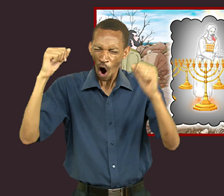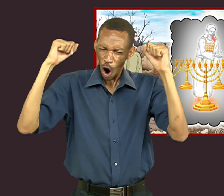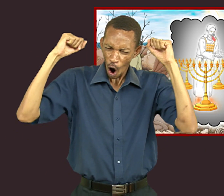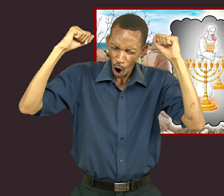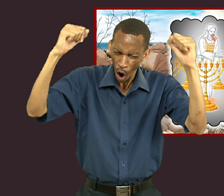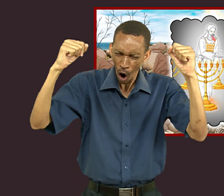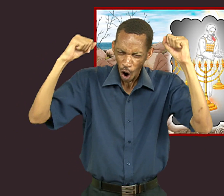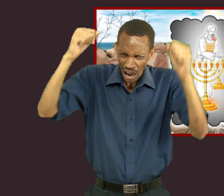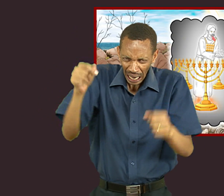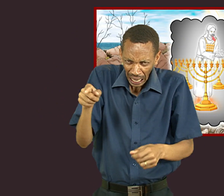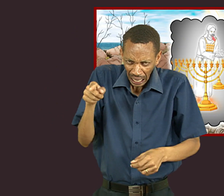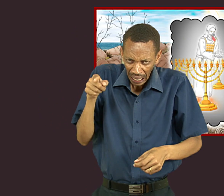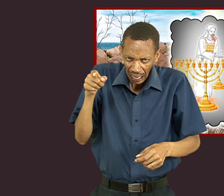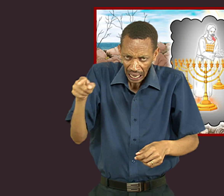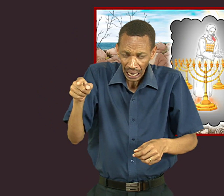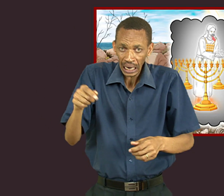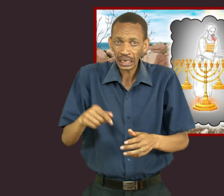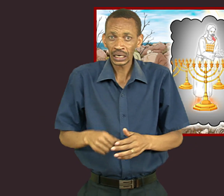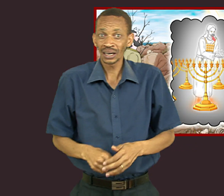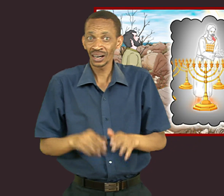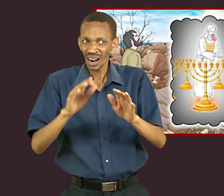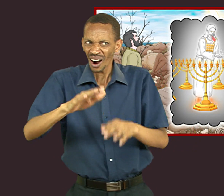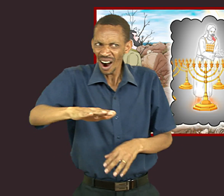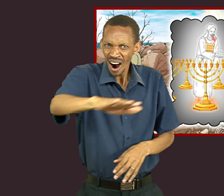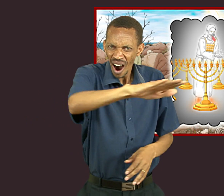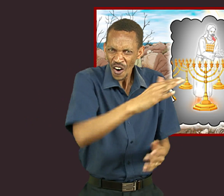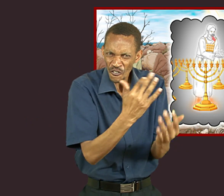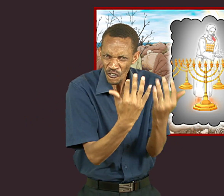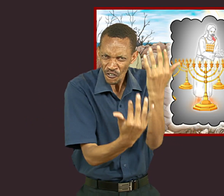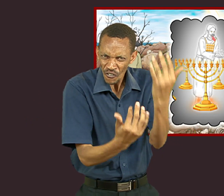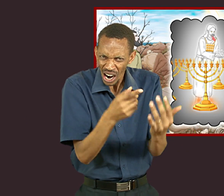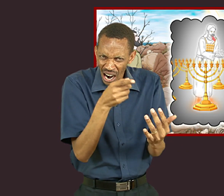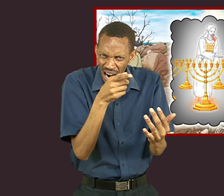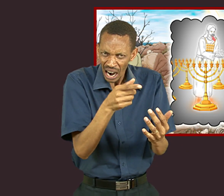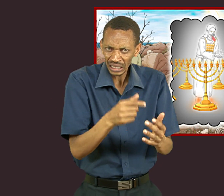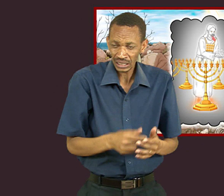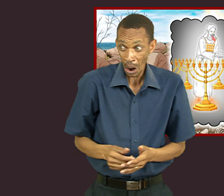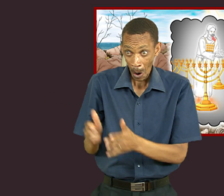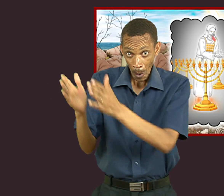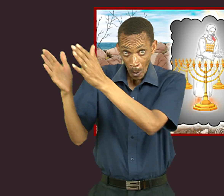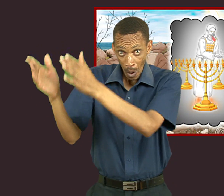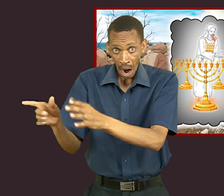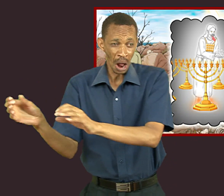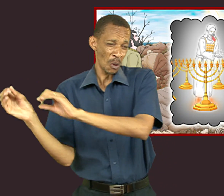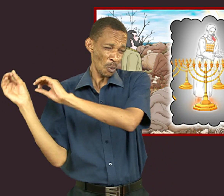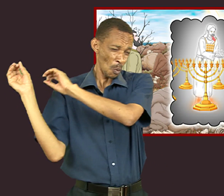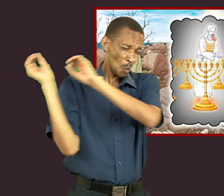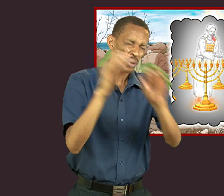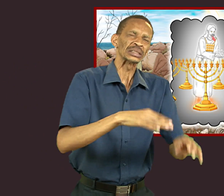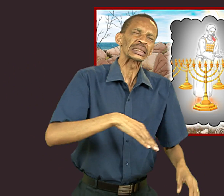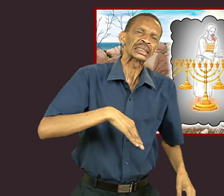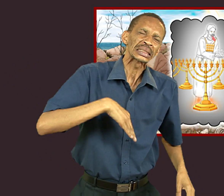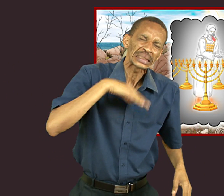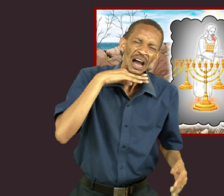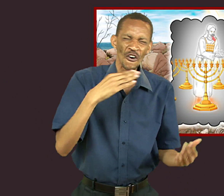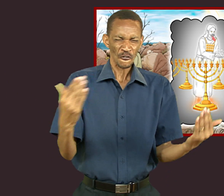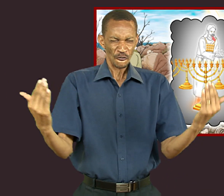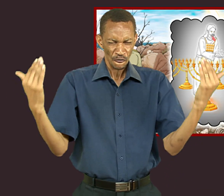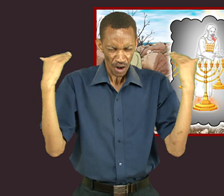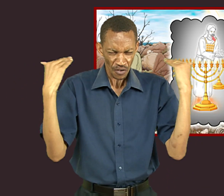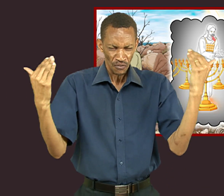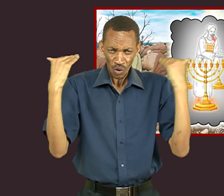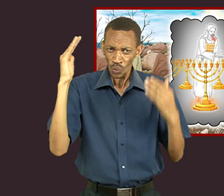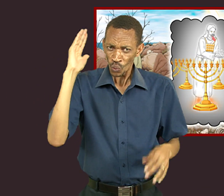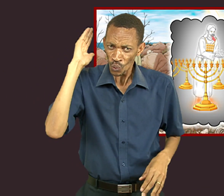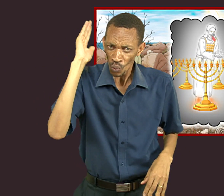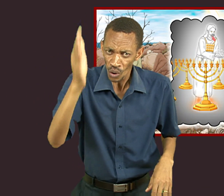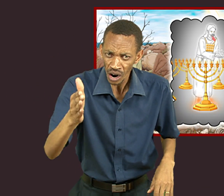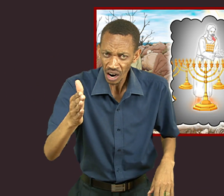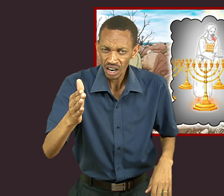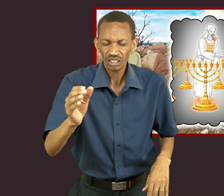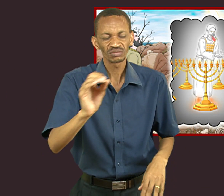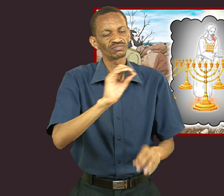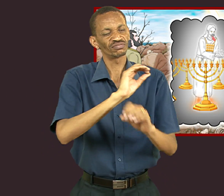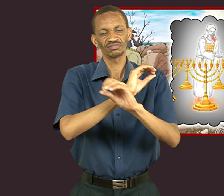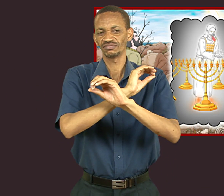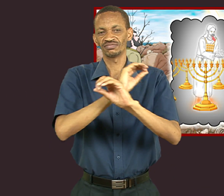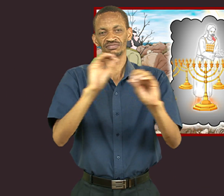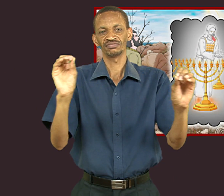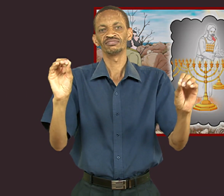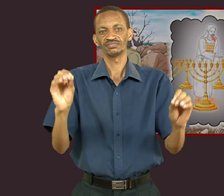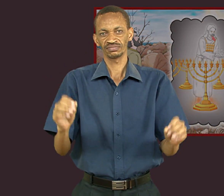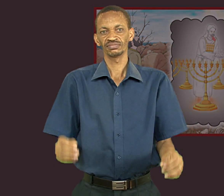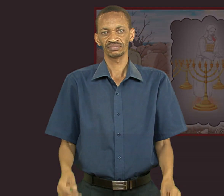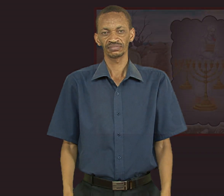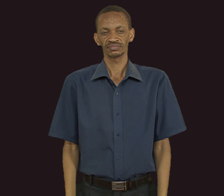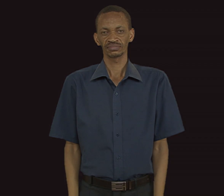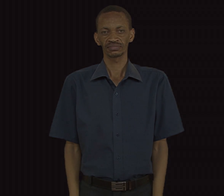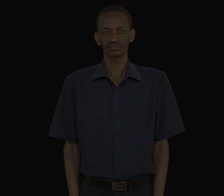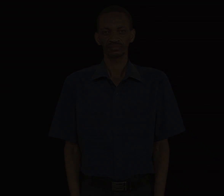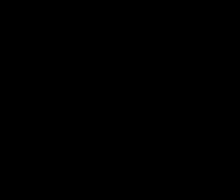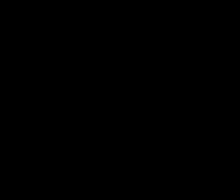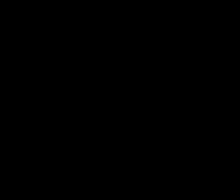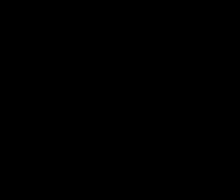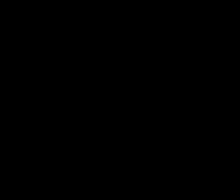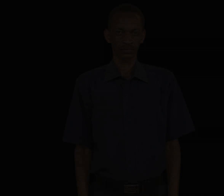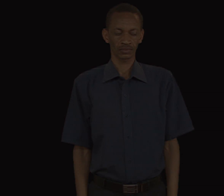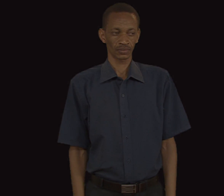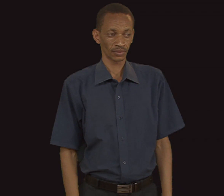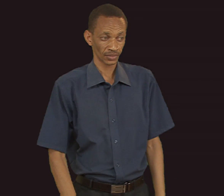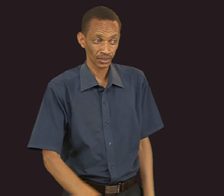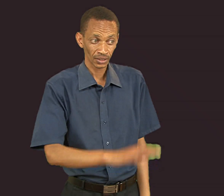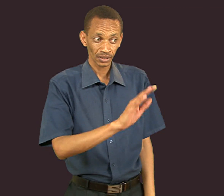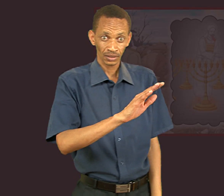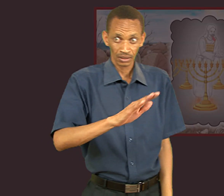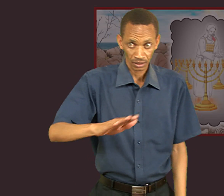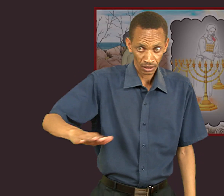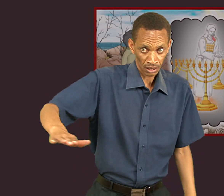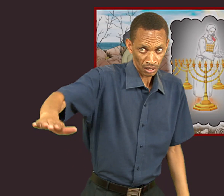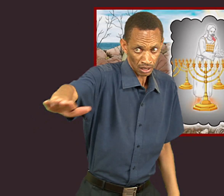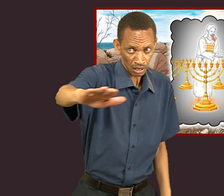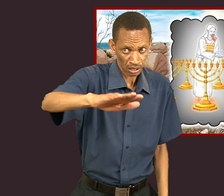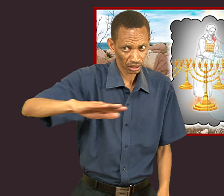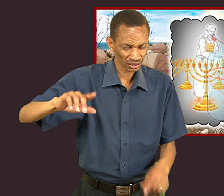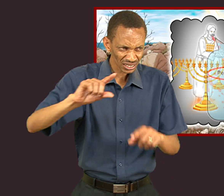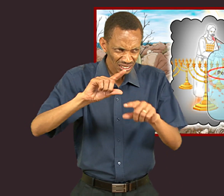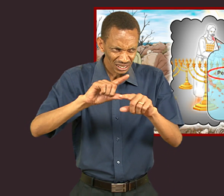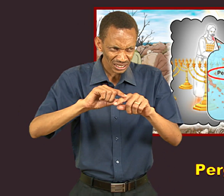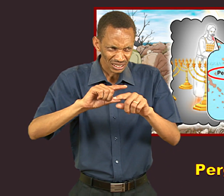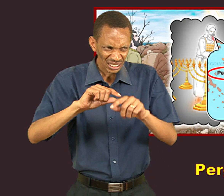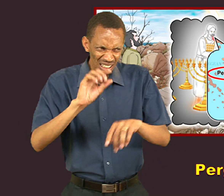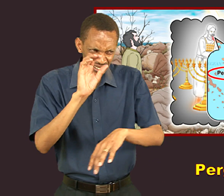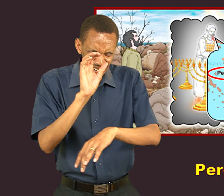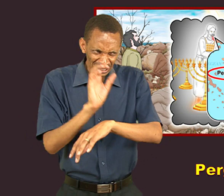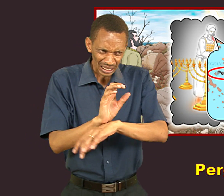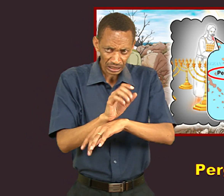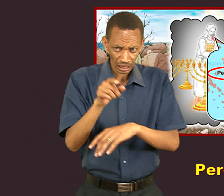The one who overcomes will not be harmed by the second death.